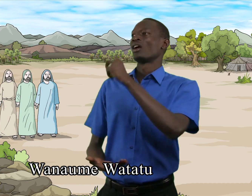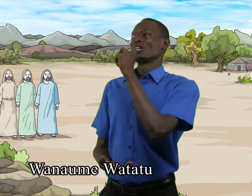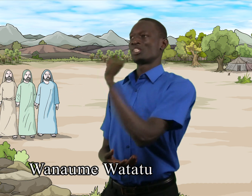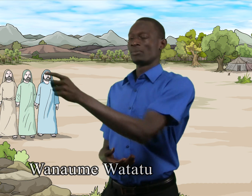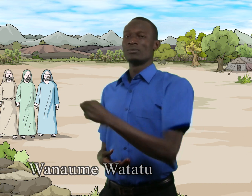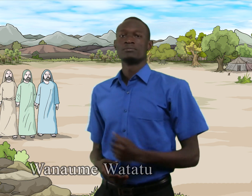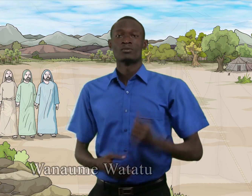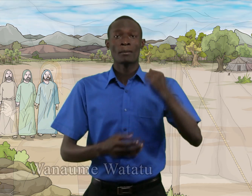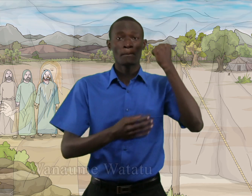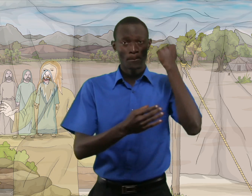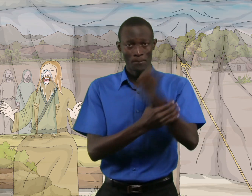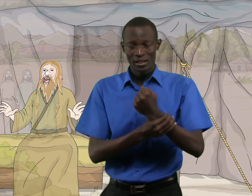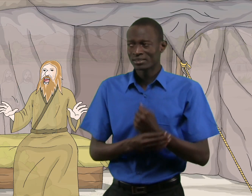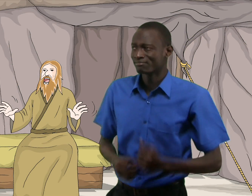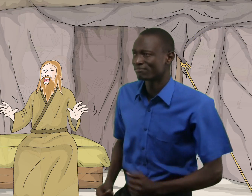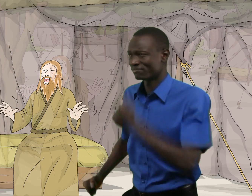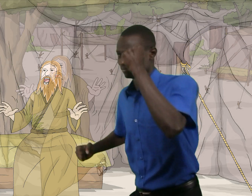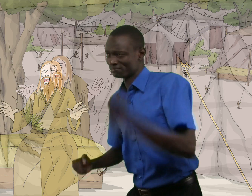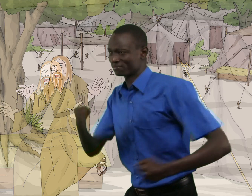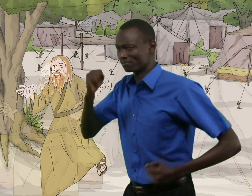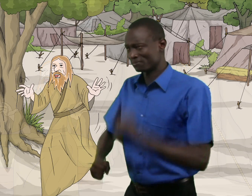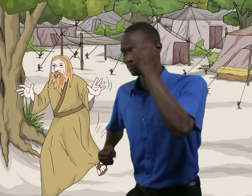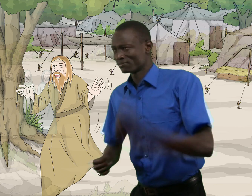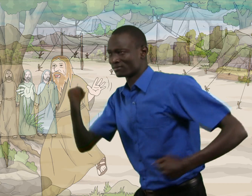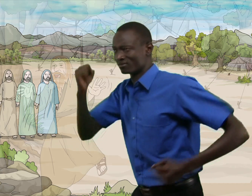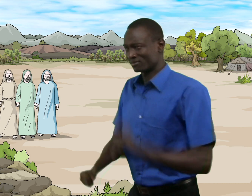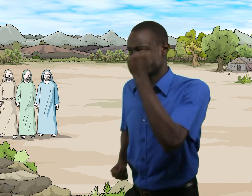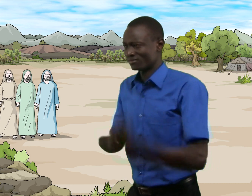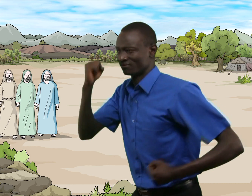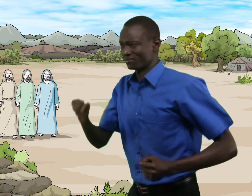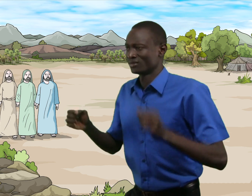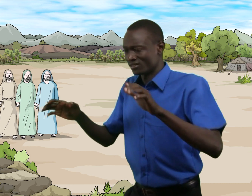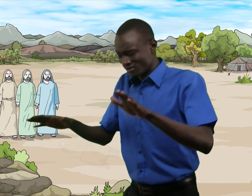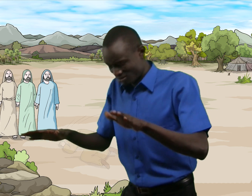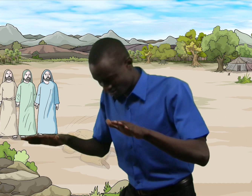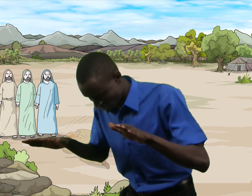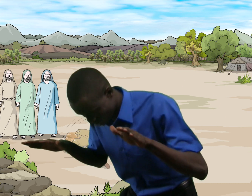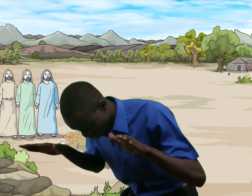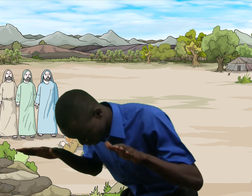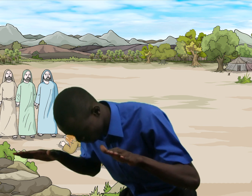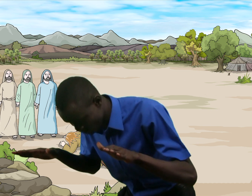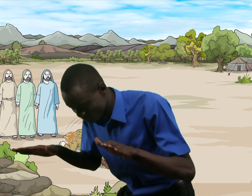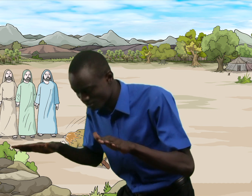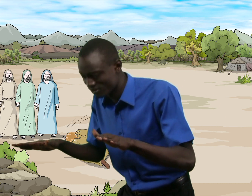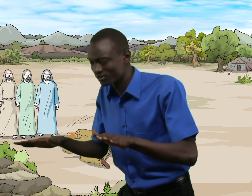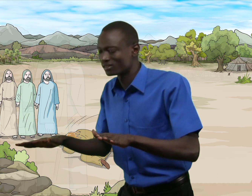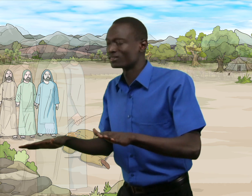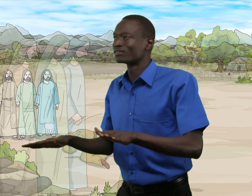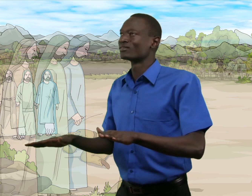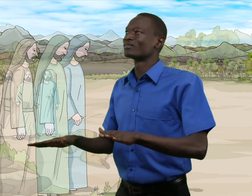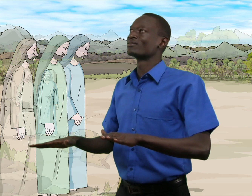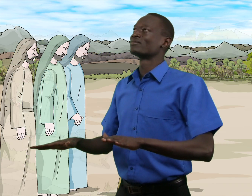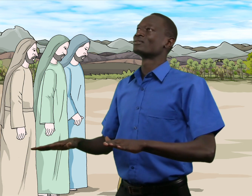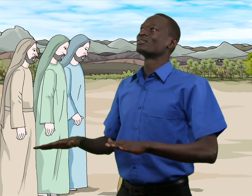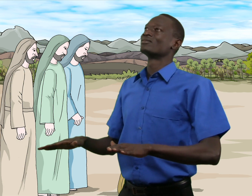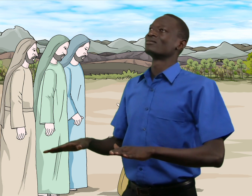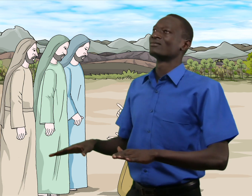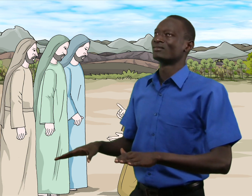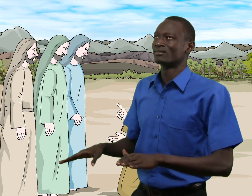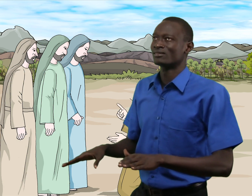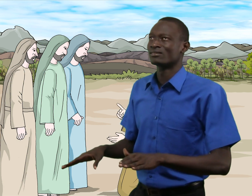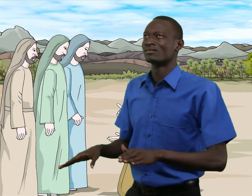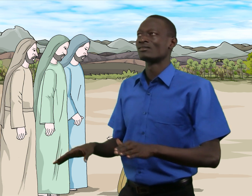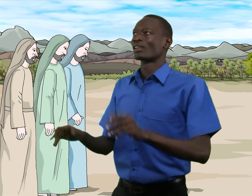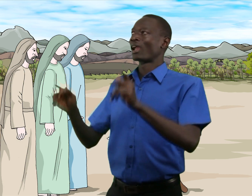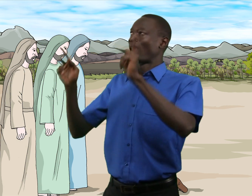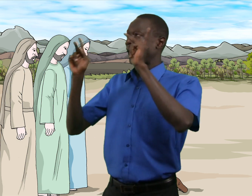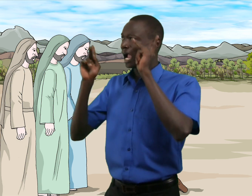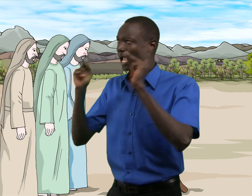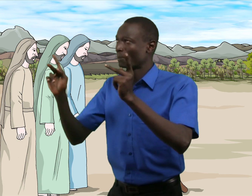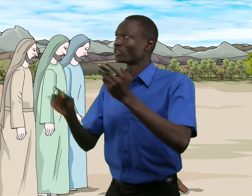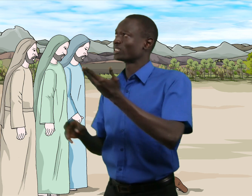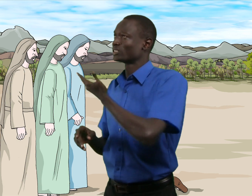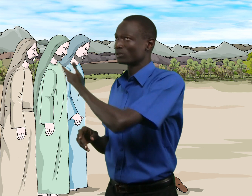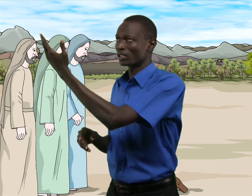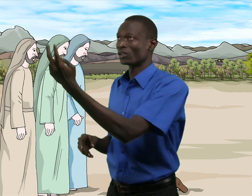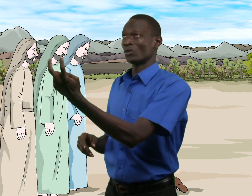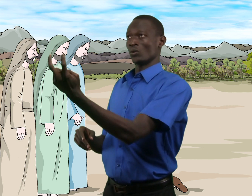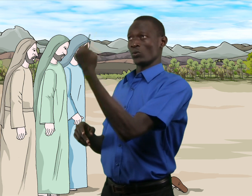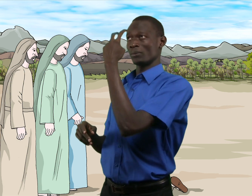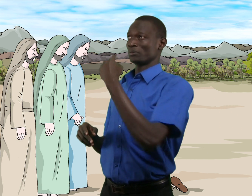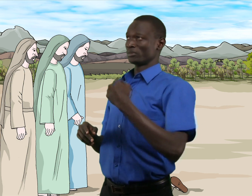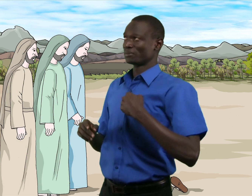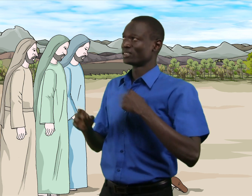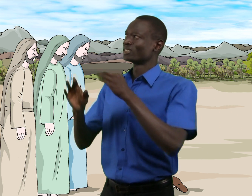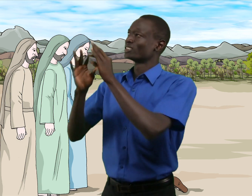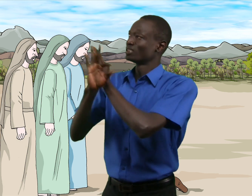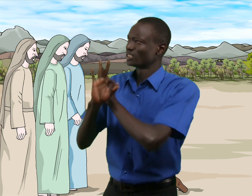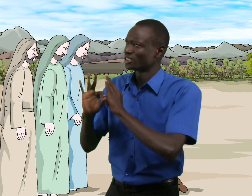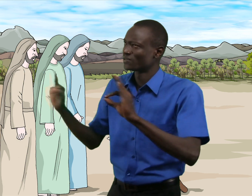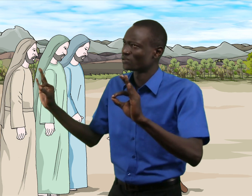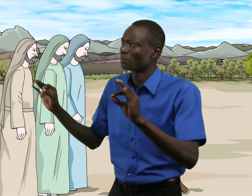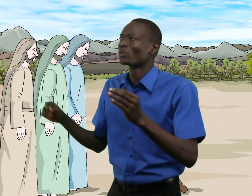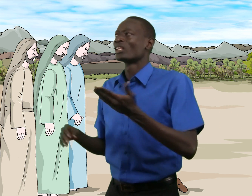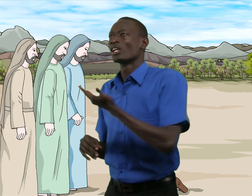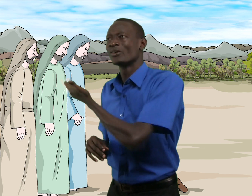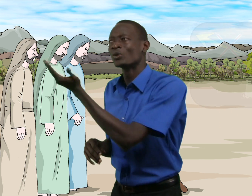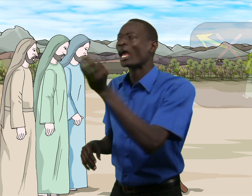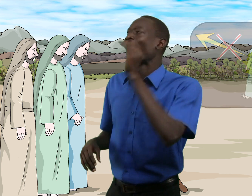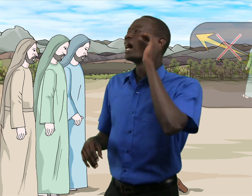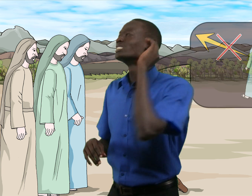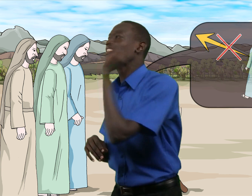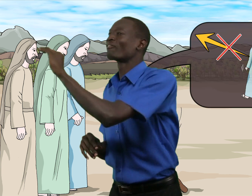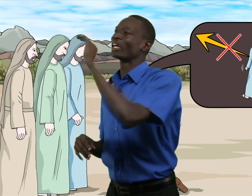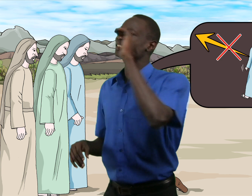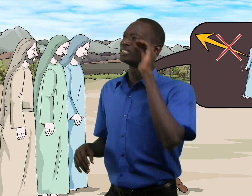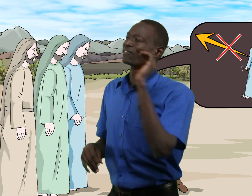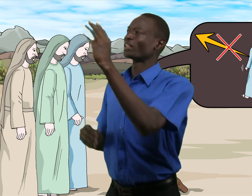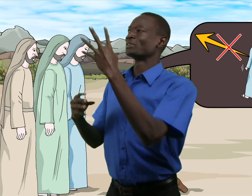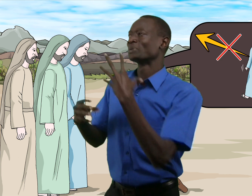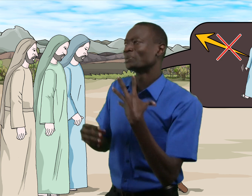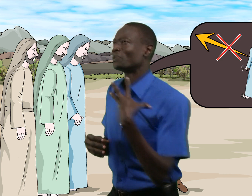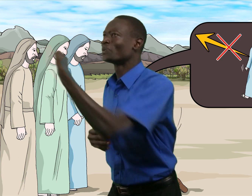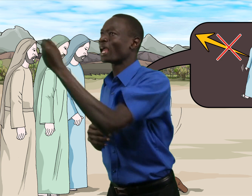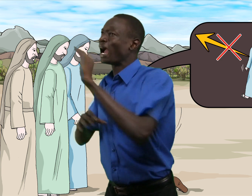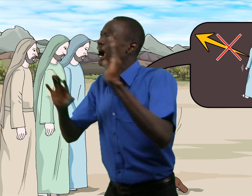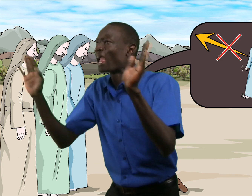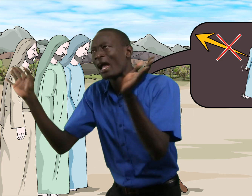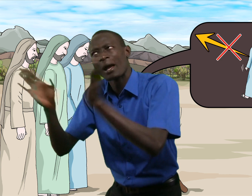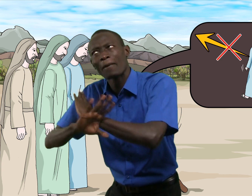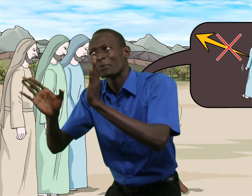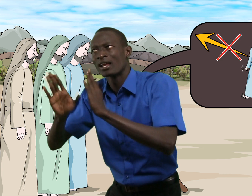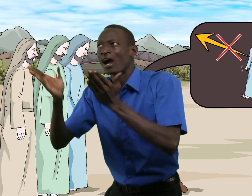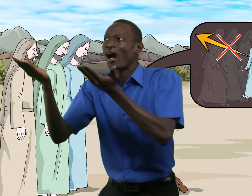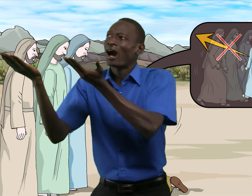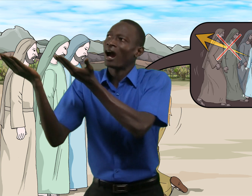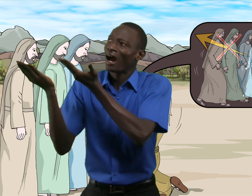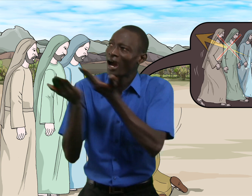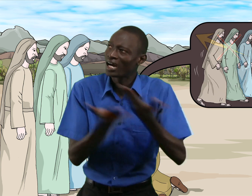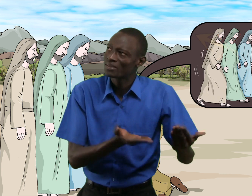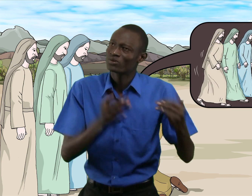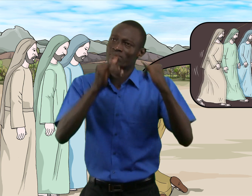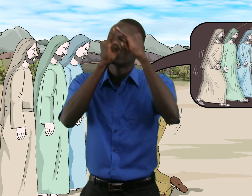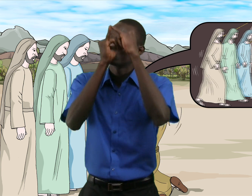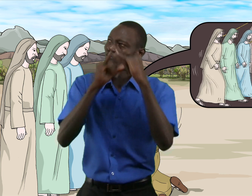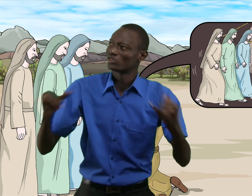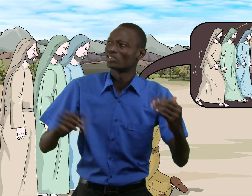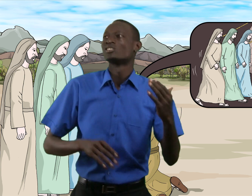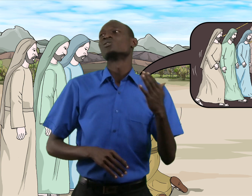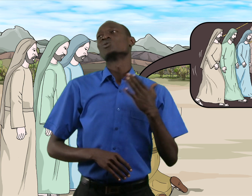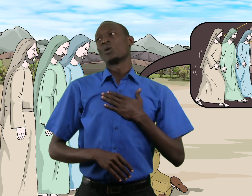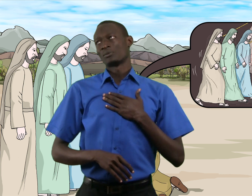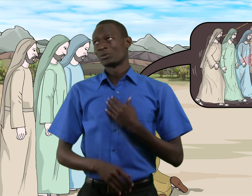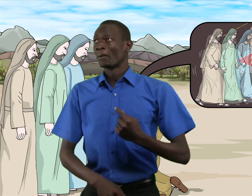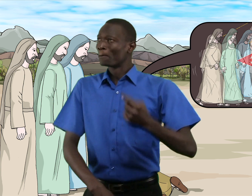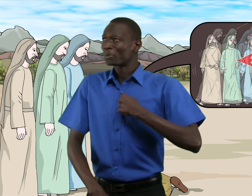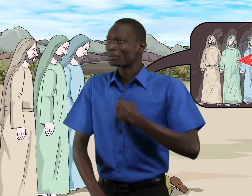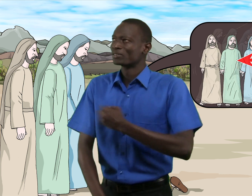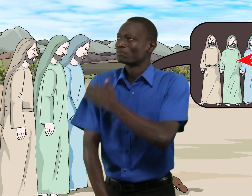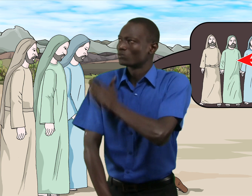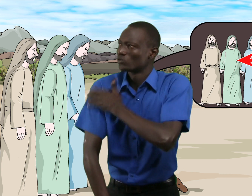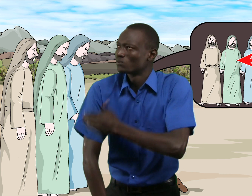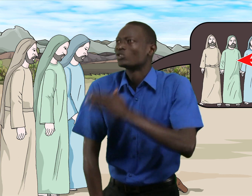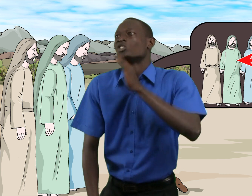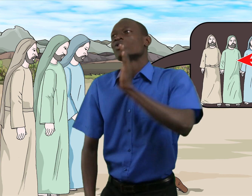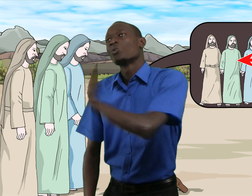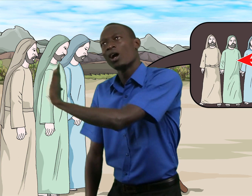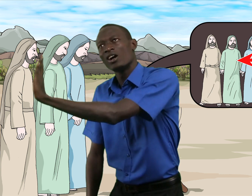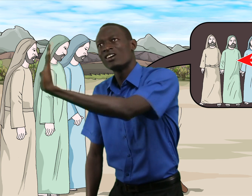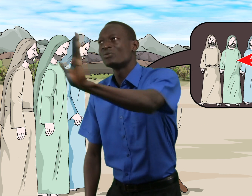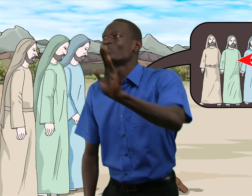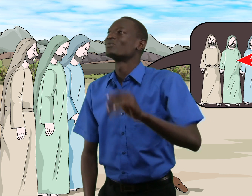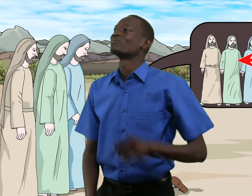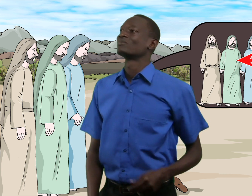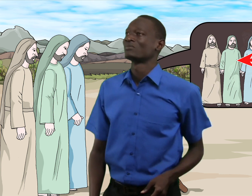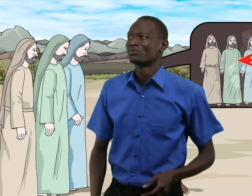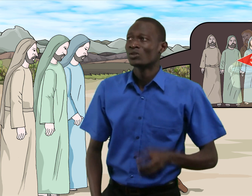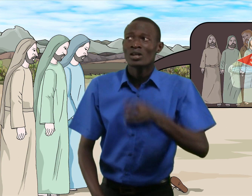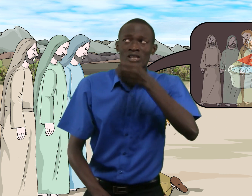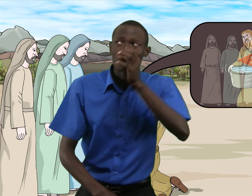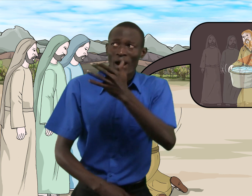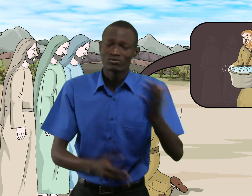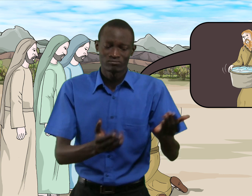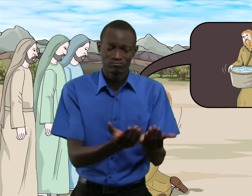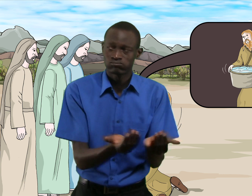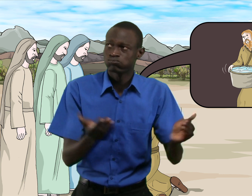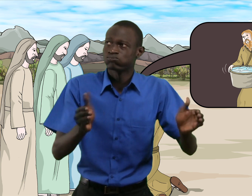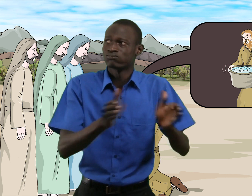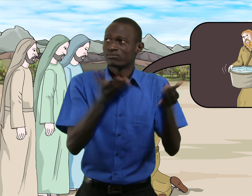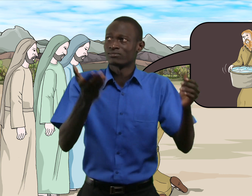When he saw them, he ran from the entrance of his tent to meet them and bowed low to the ground. “My lord,” said Abraham, “if I have found favor in your sight, please do not pass your servant by.